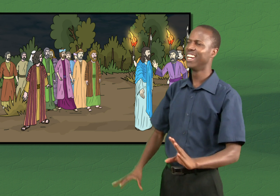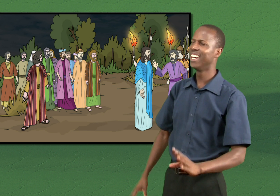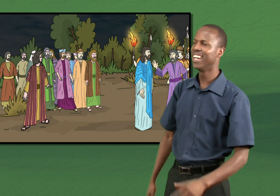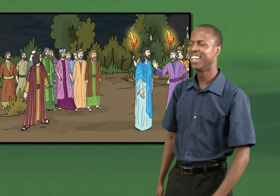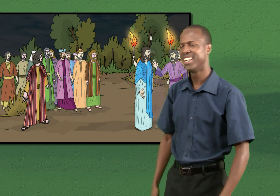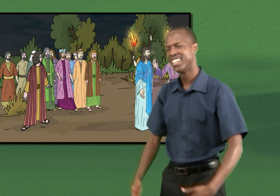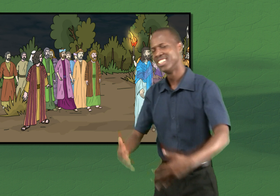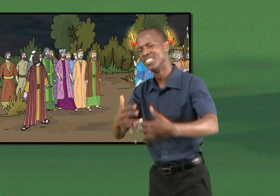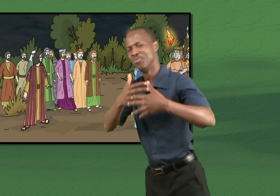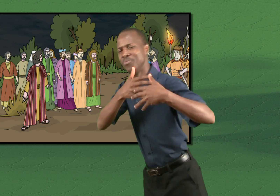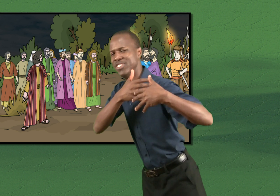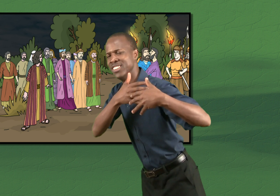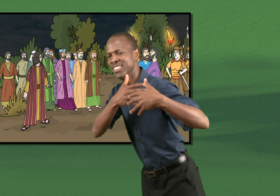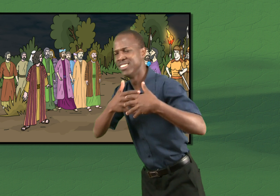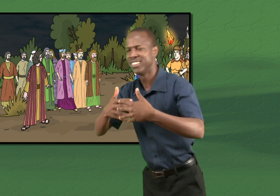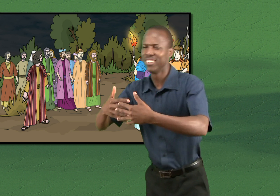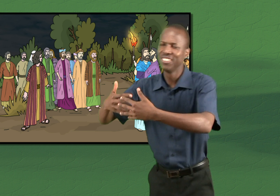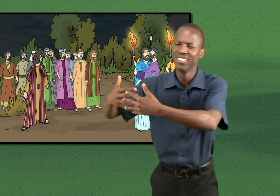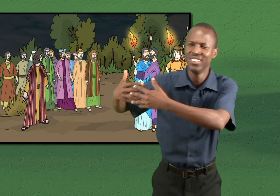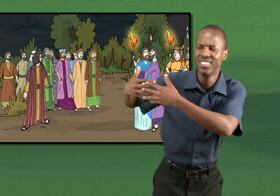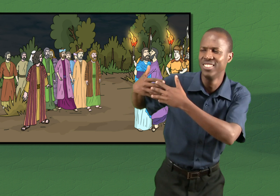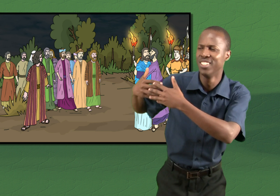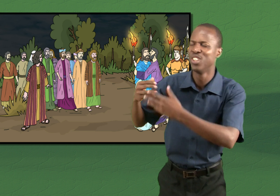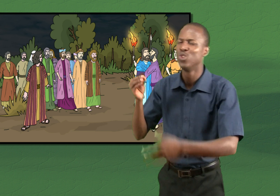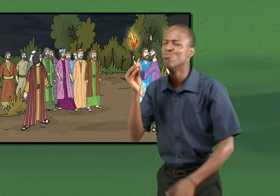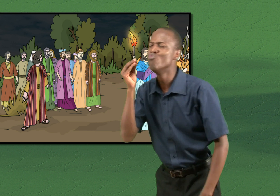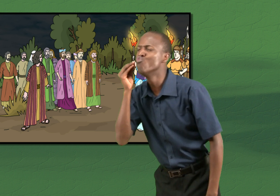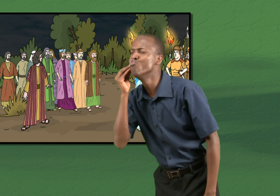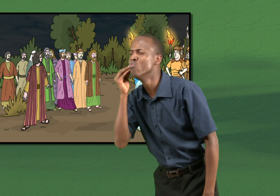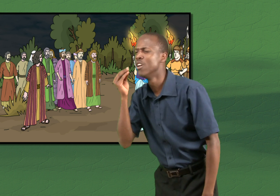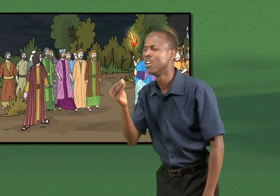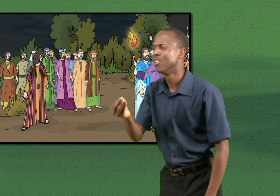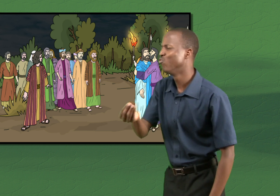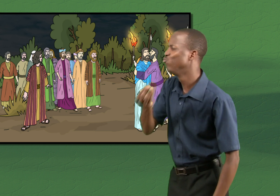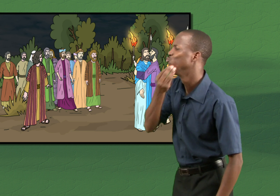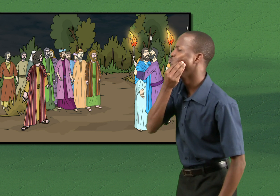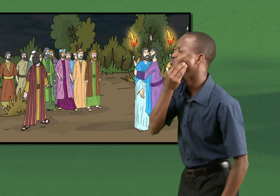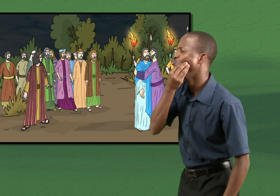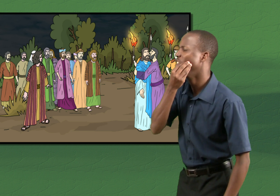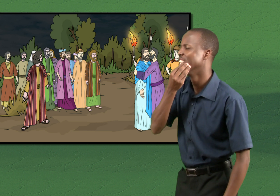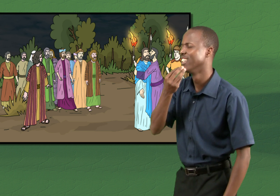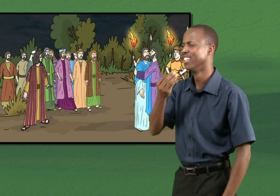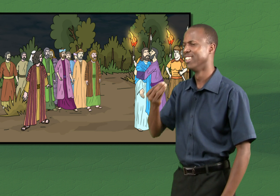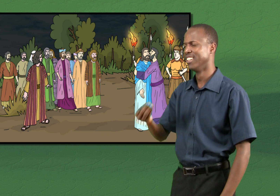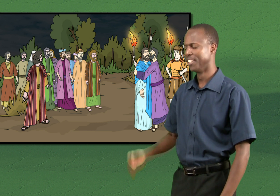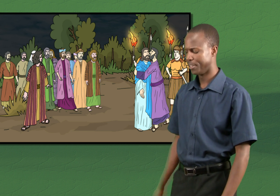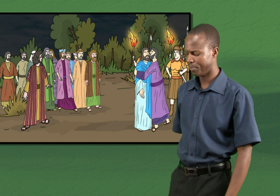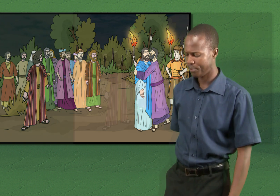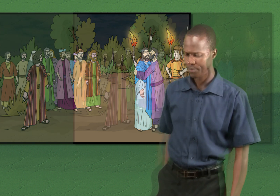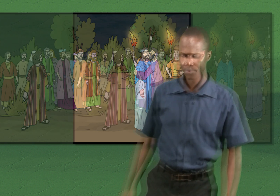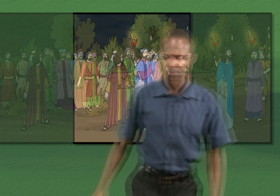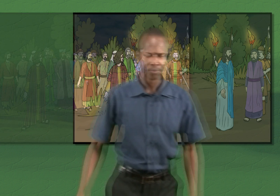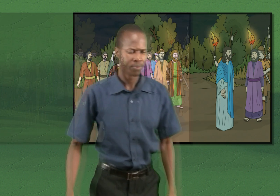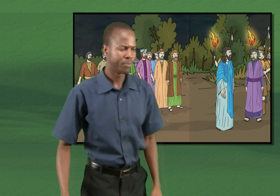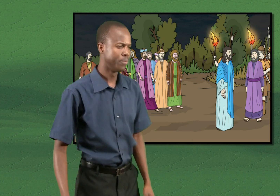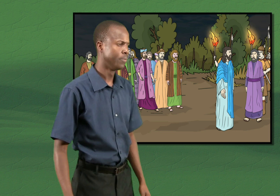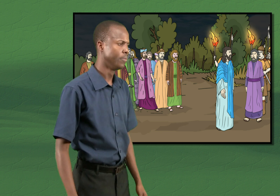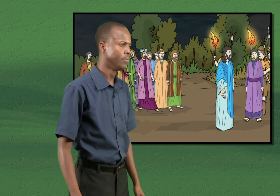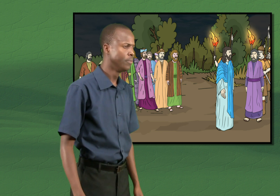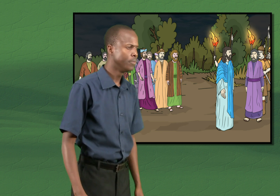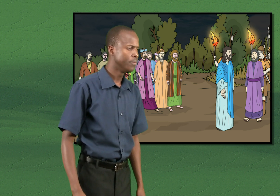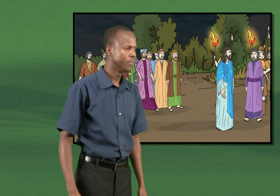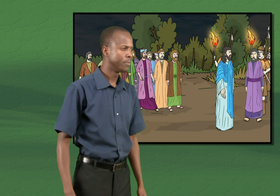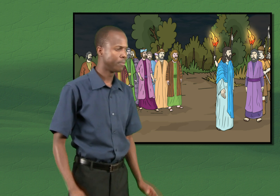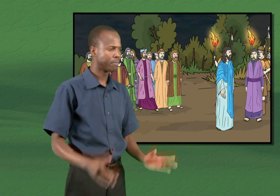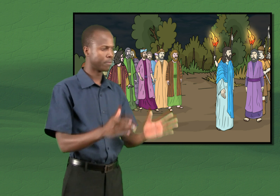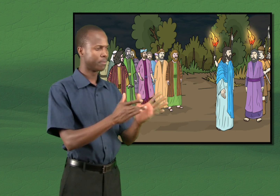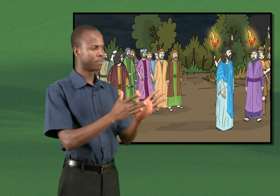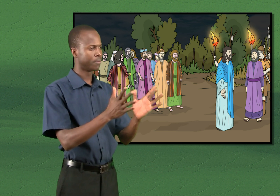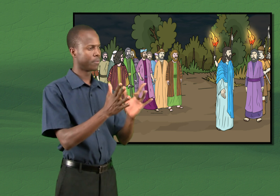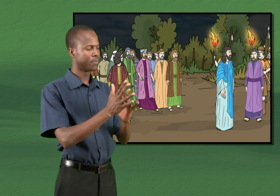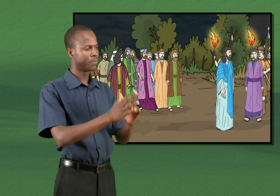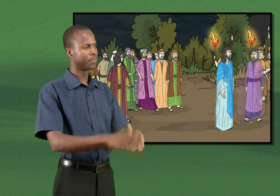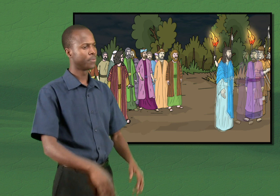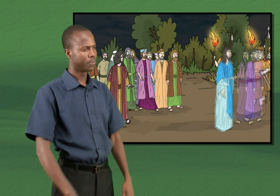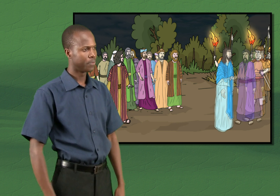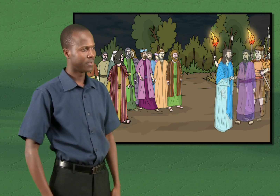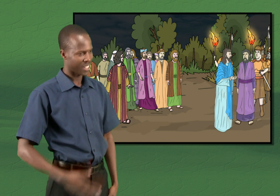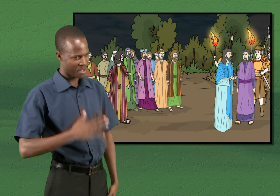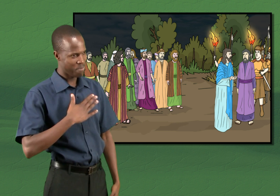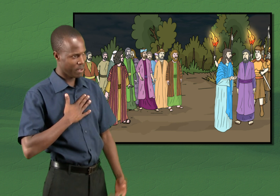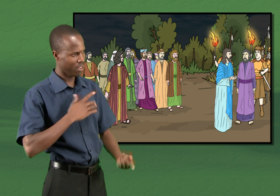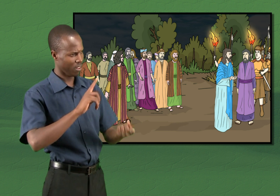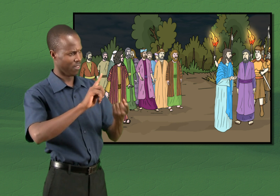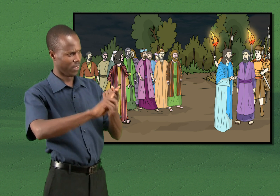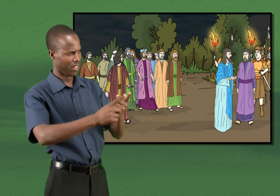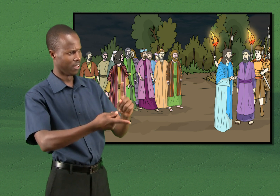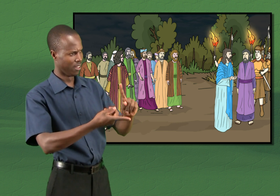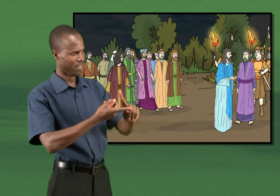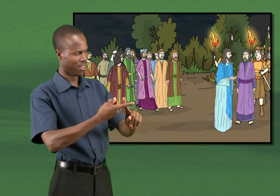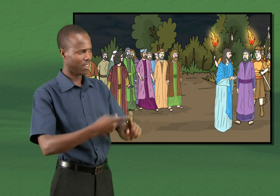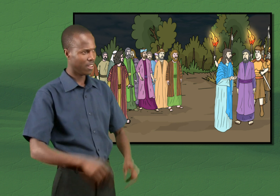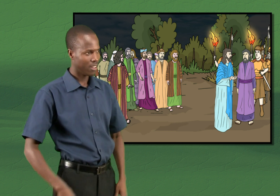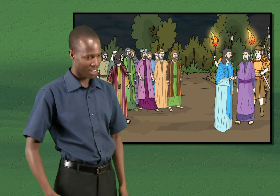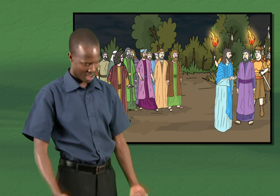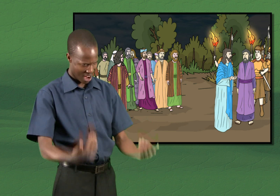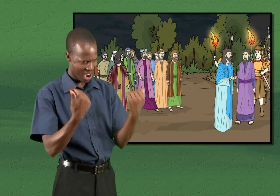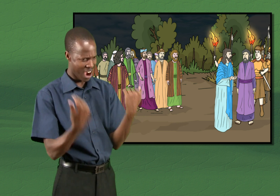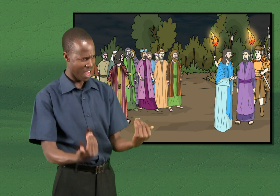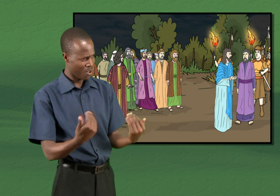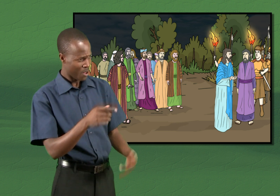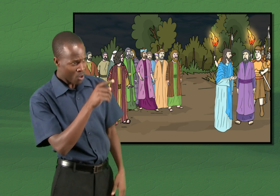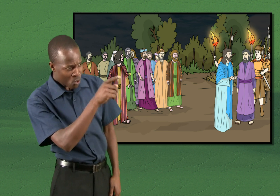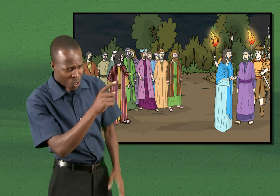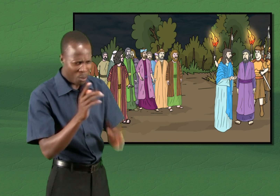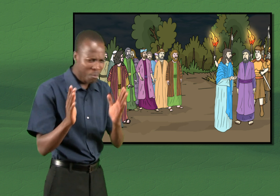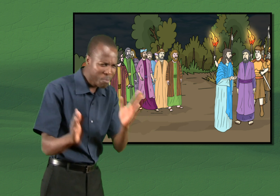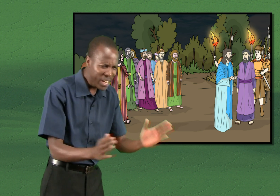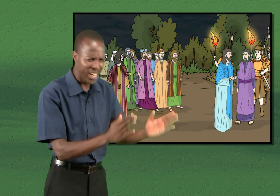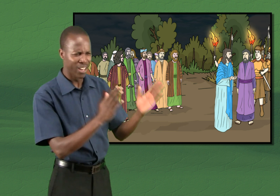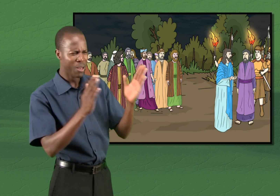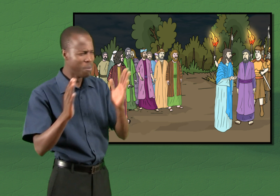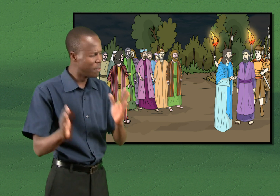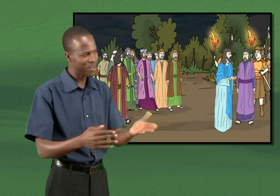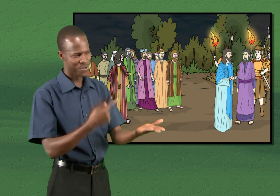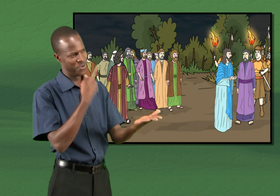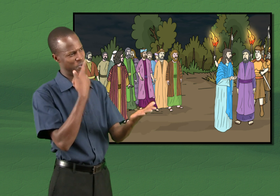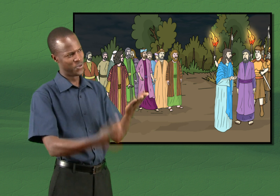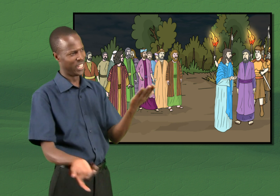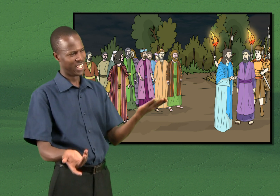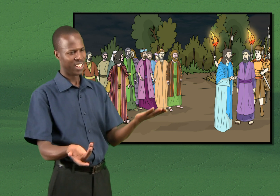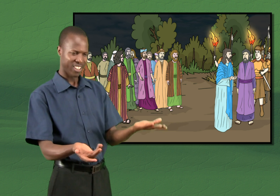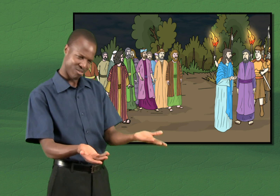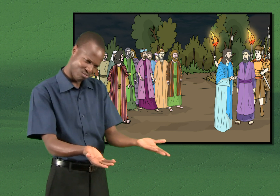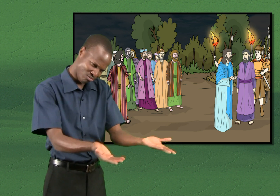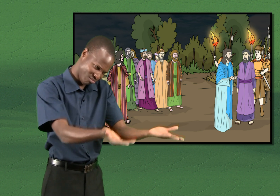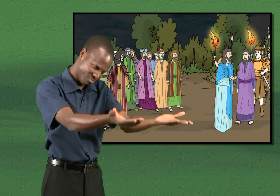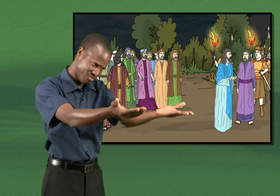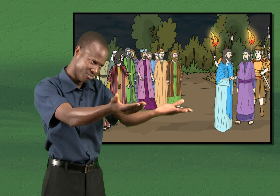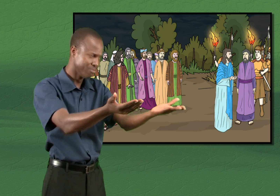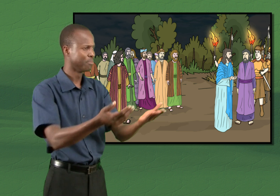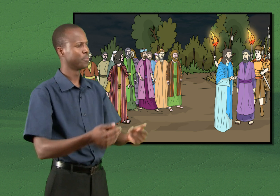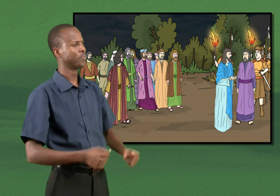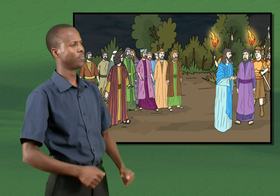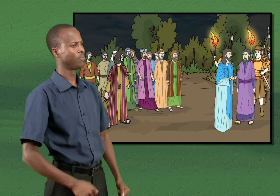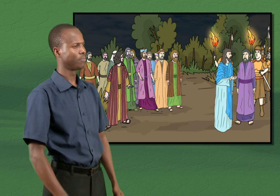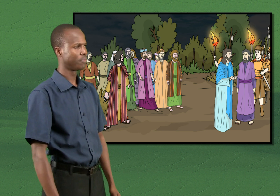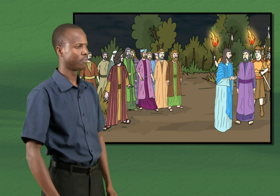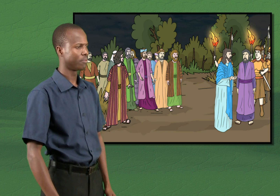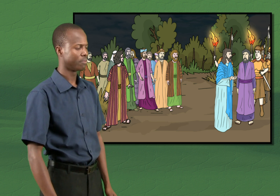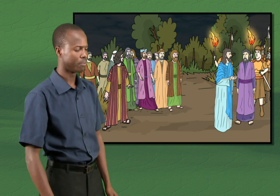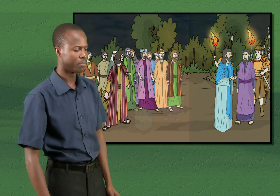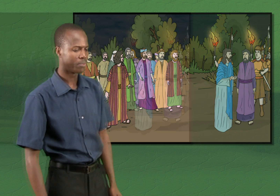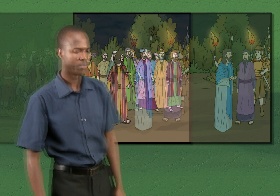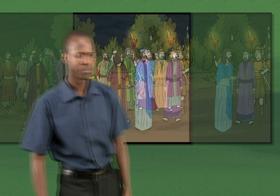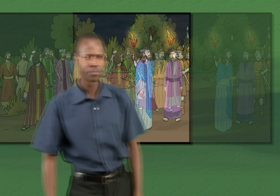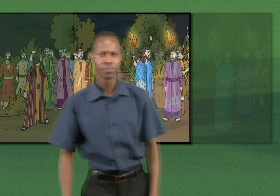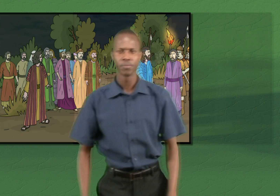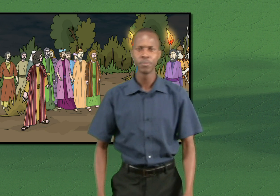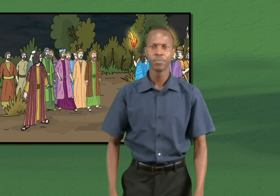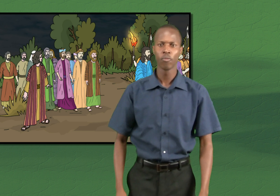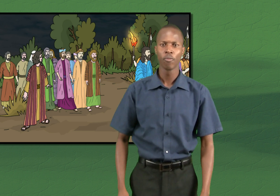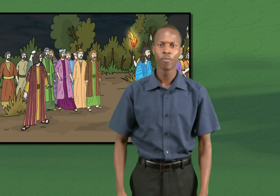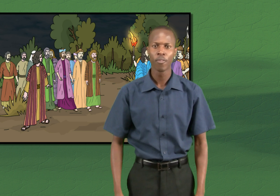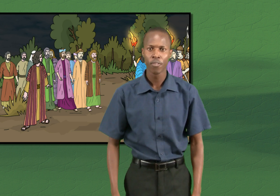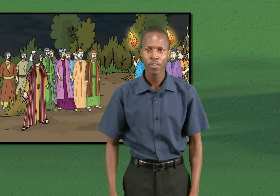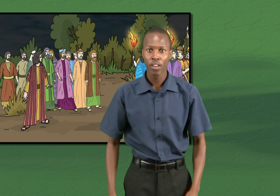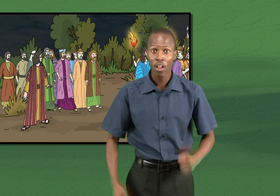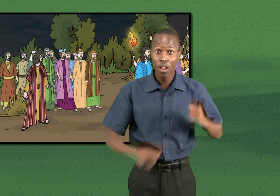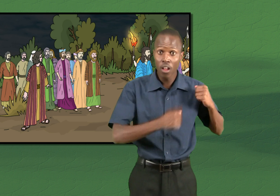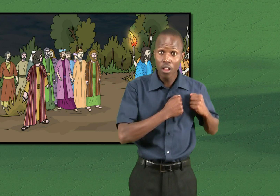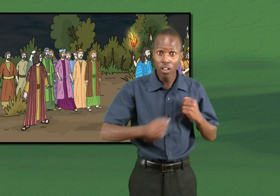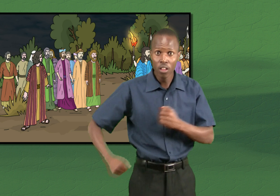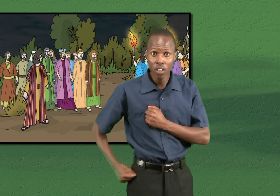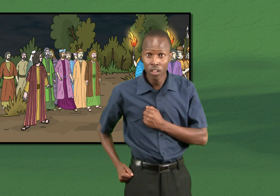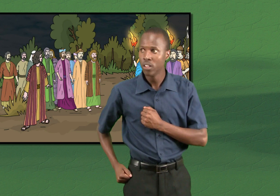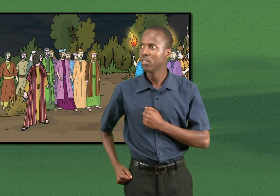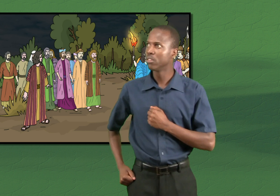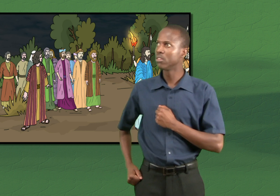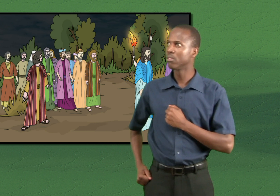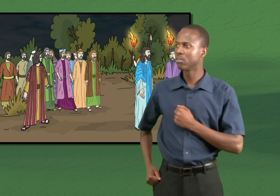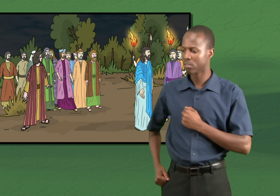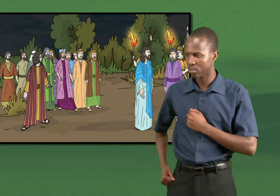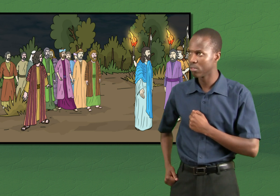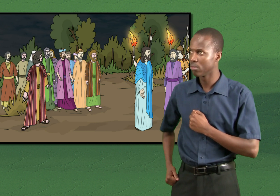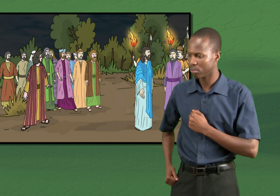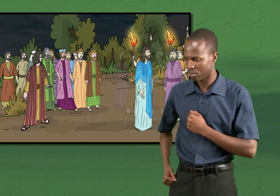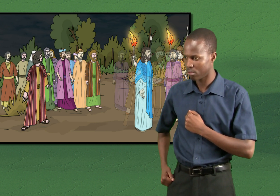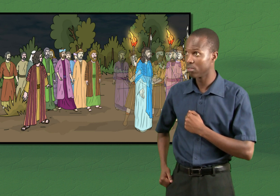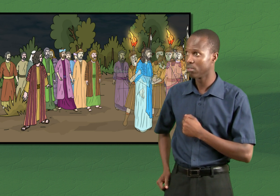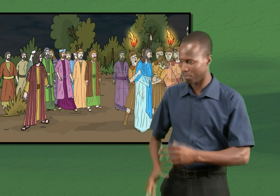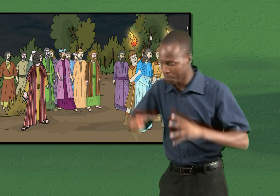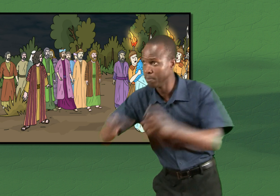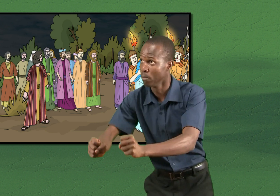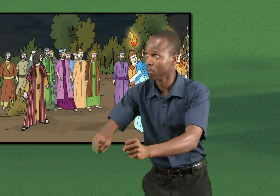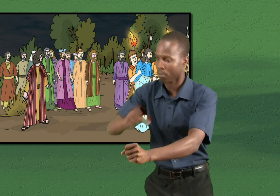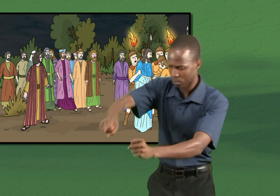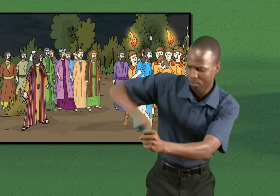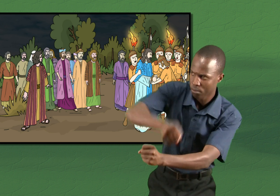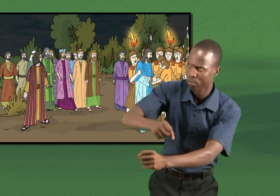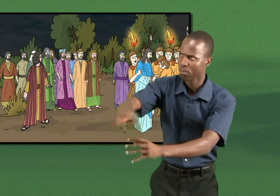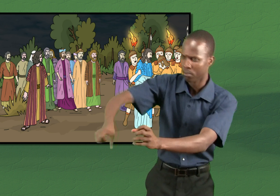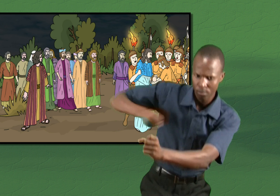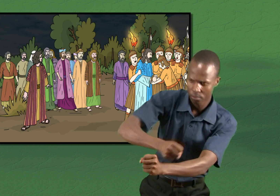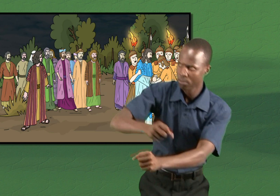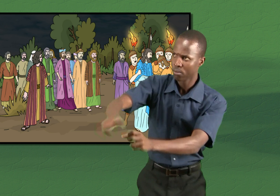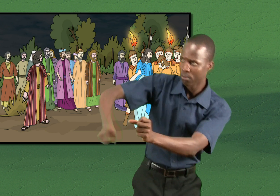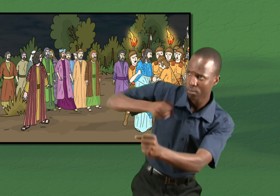and kissed Him. “Friend,” Jesus replied, “do what you came for.”